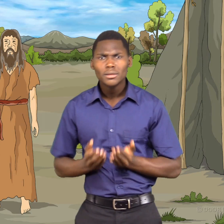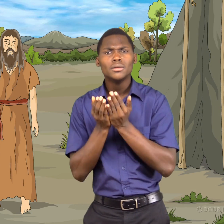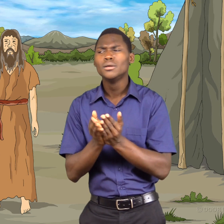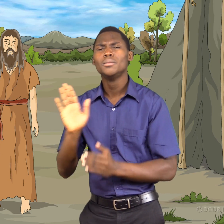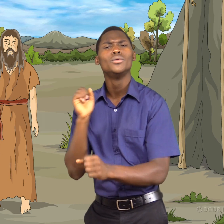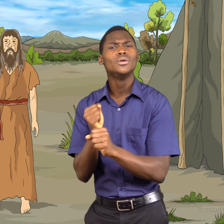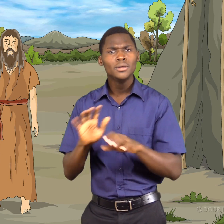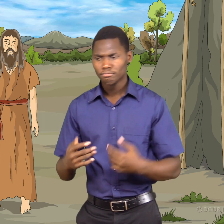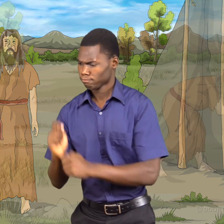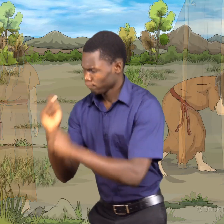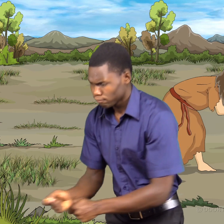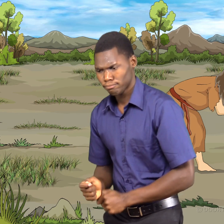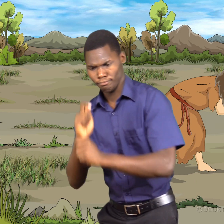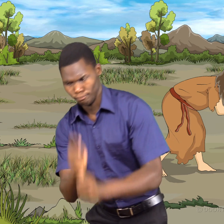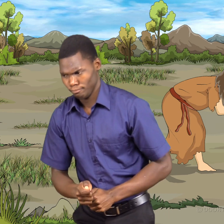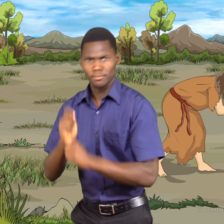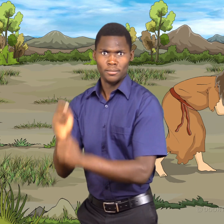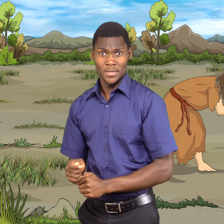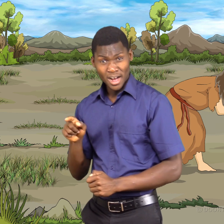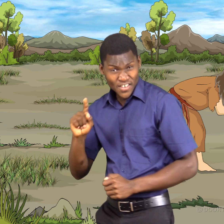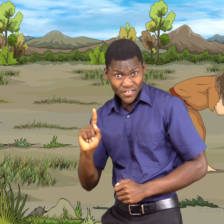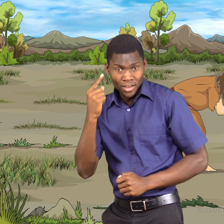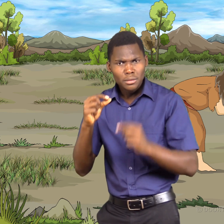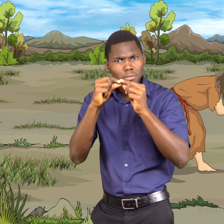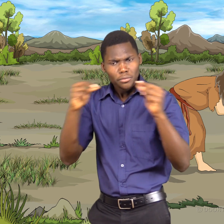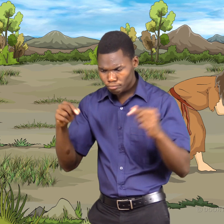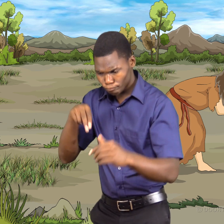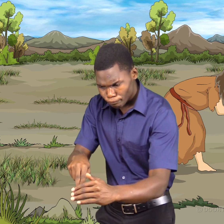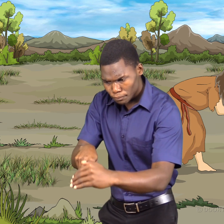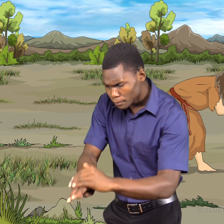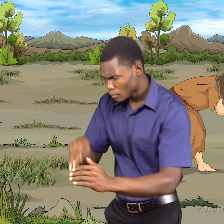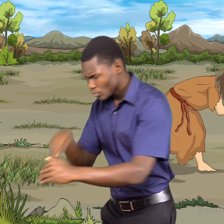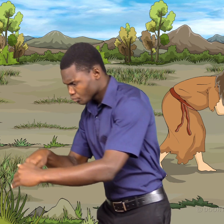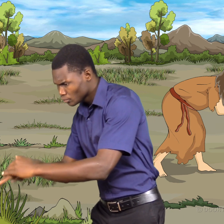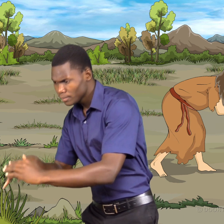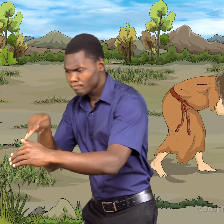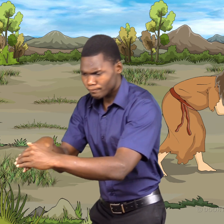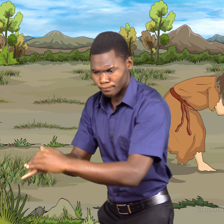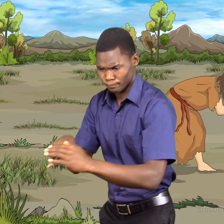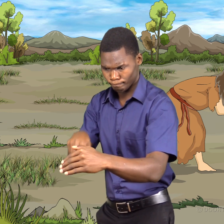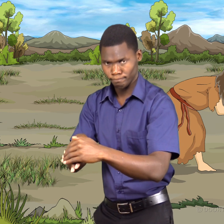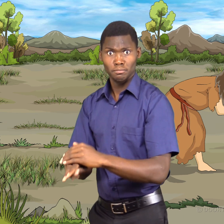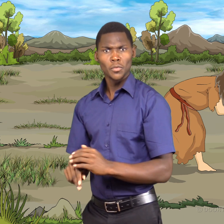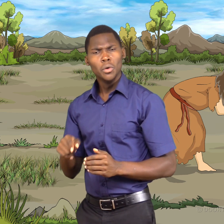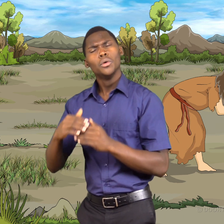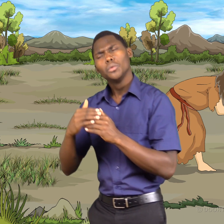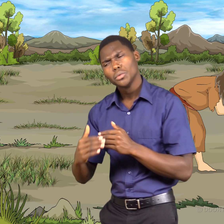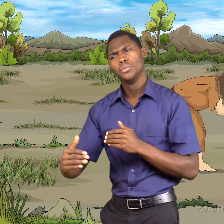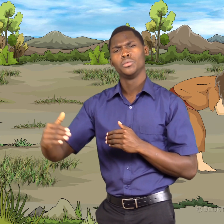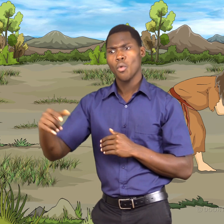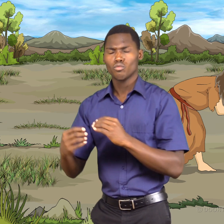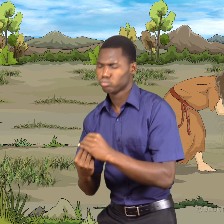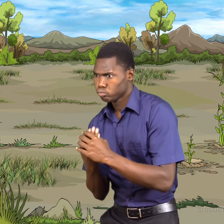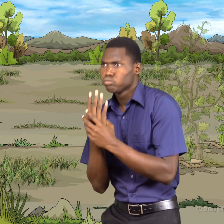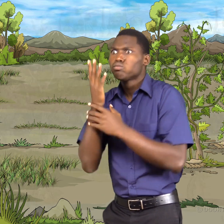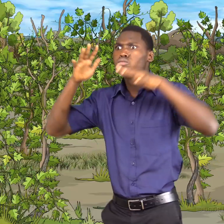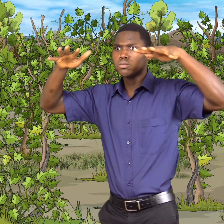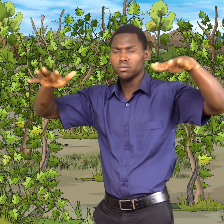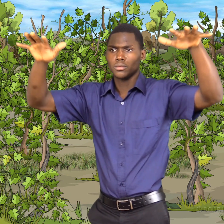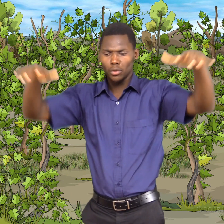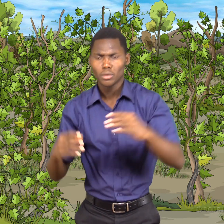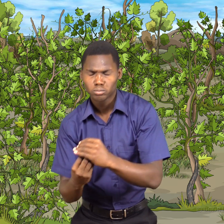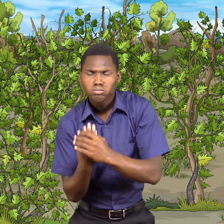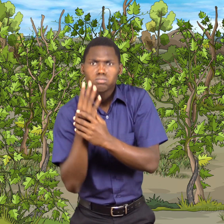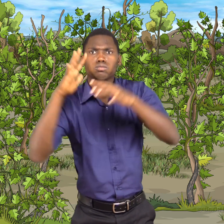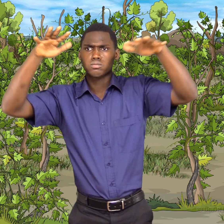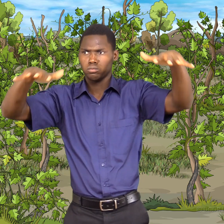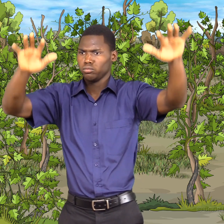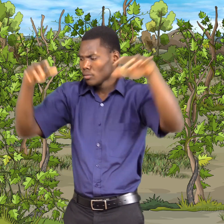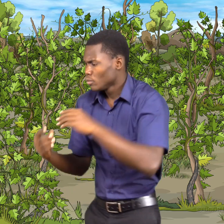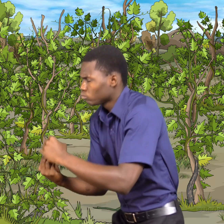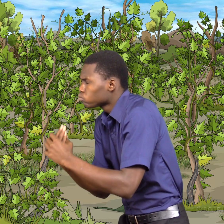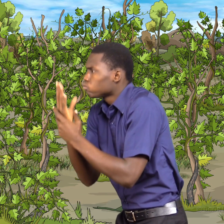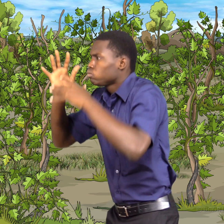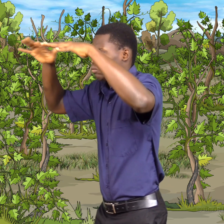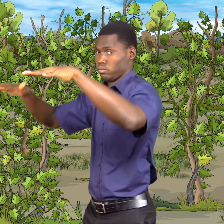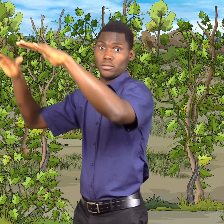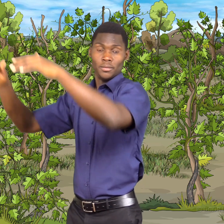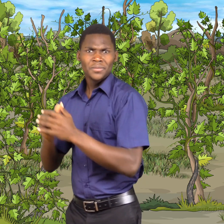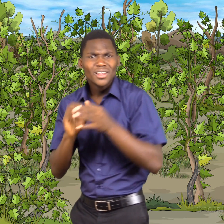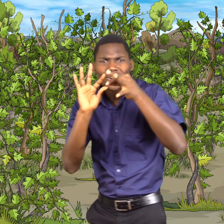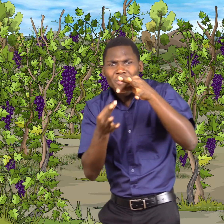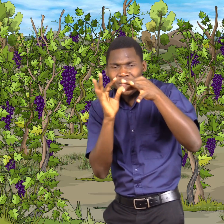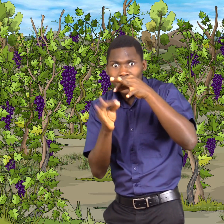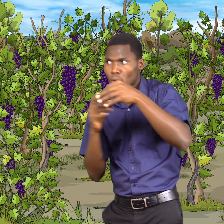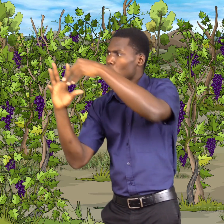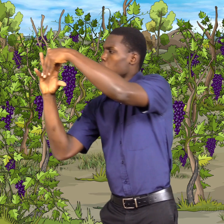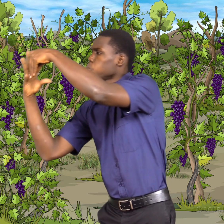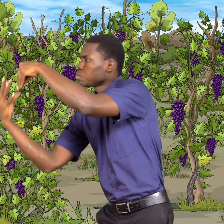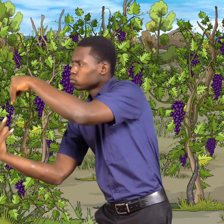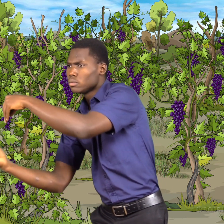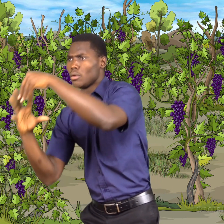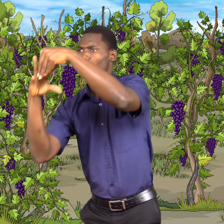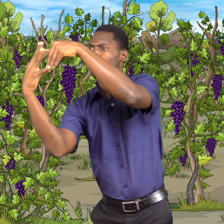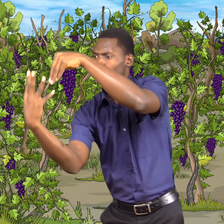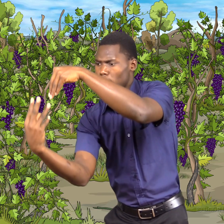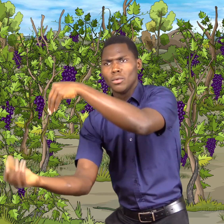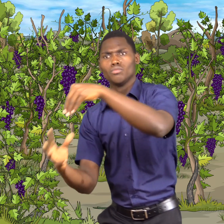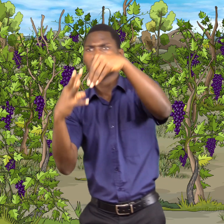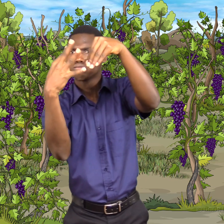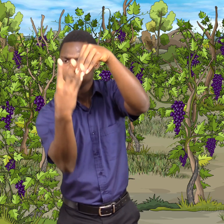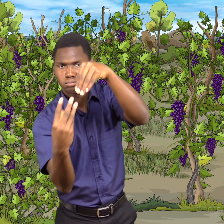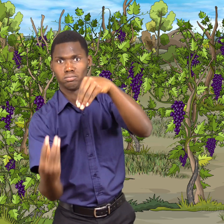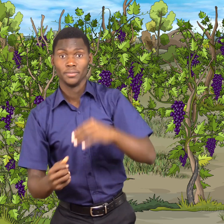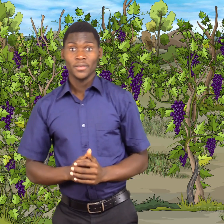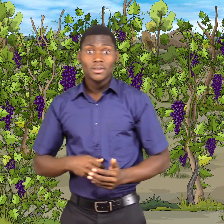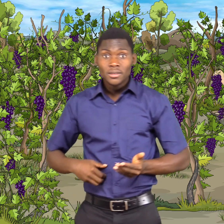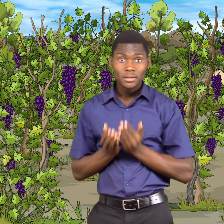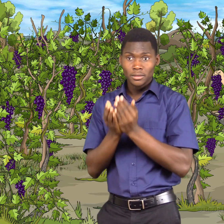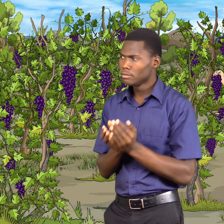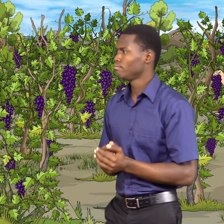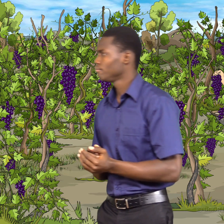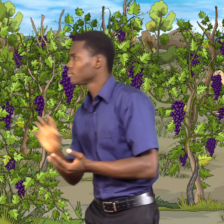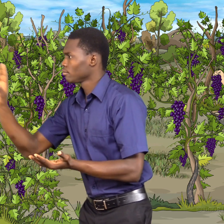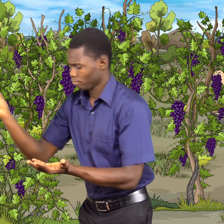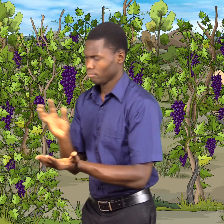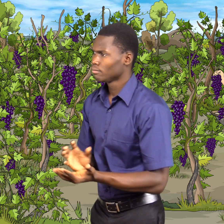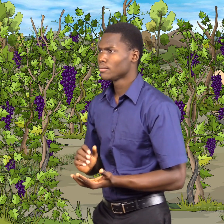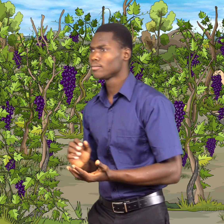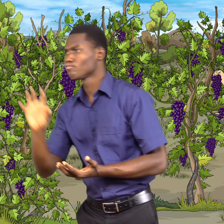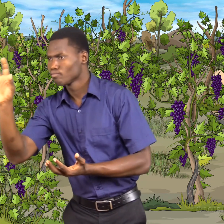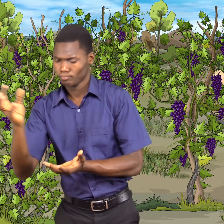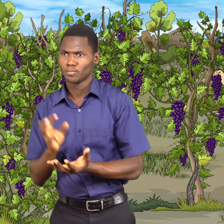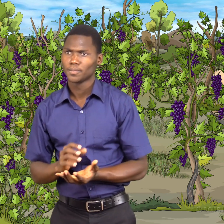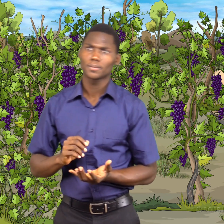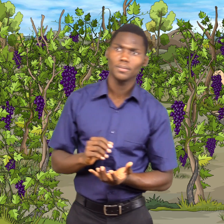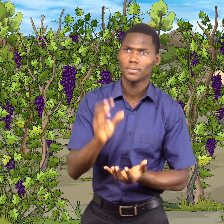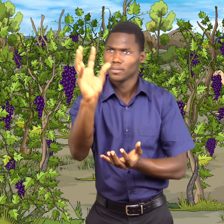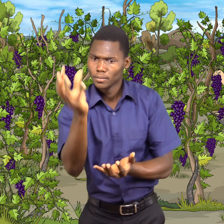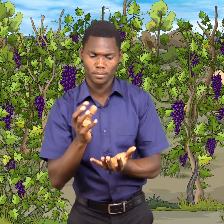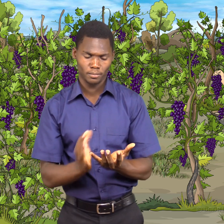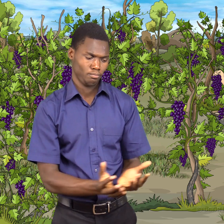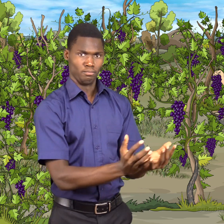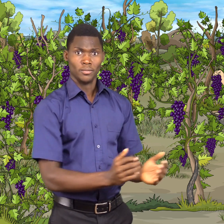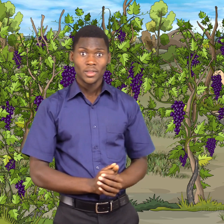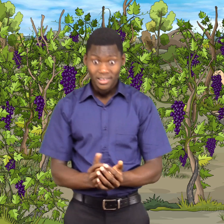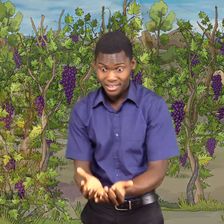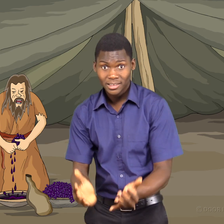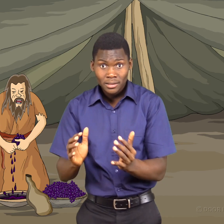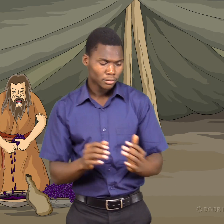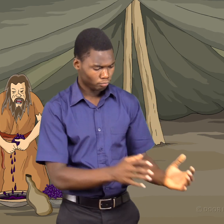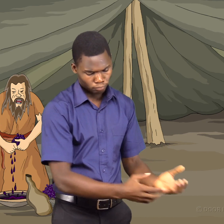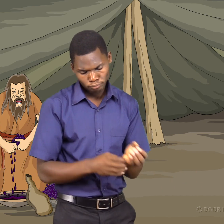Now Noah, a man of the soil, proceeded to plant a vineyard.